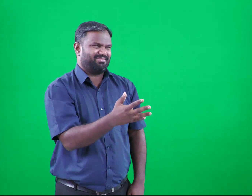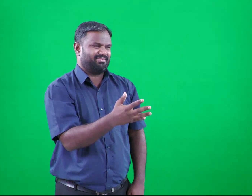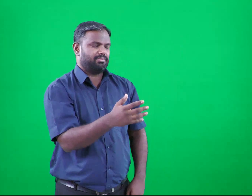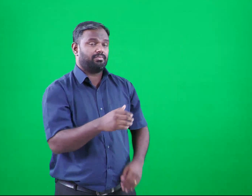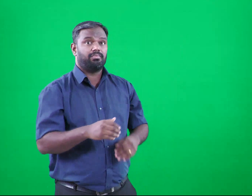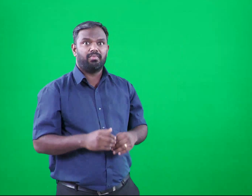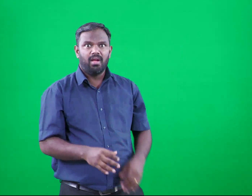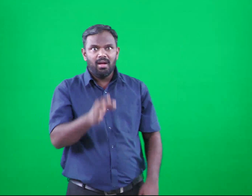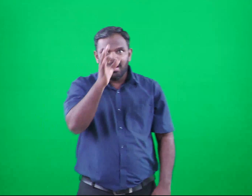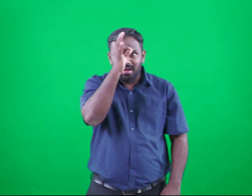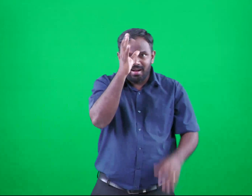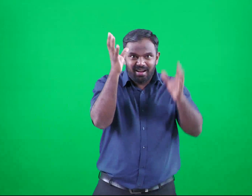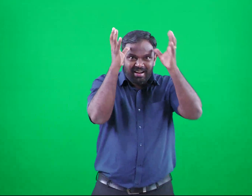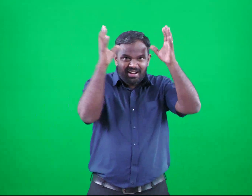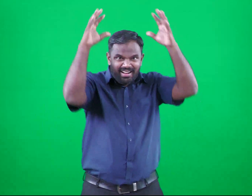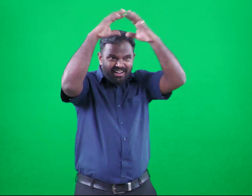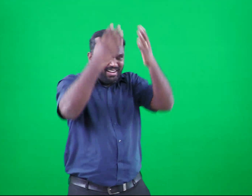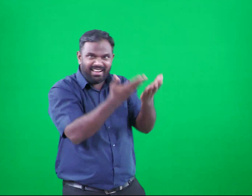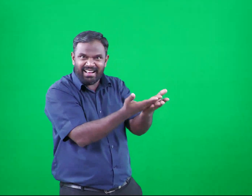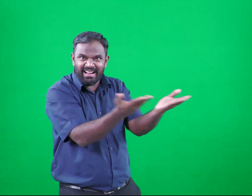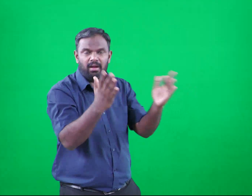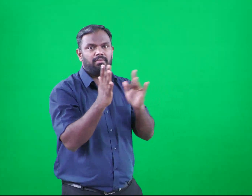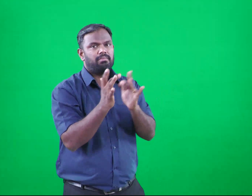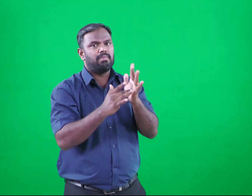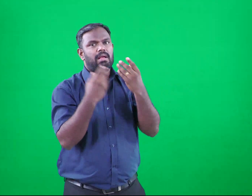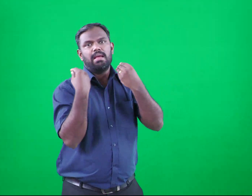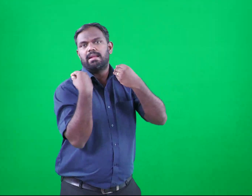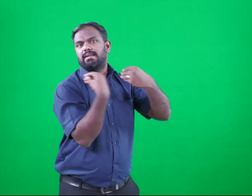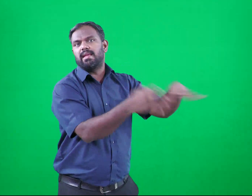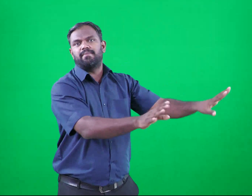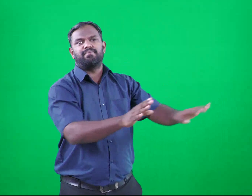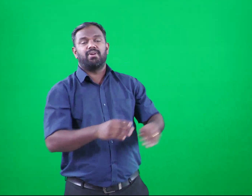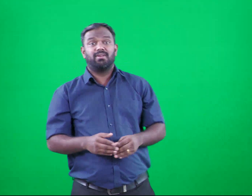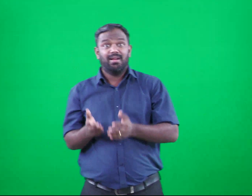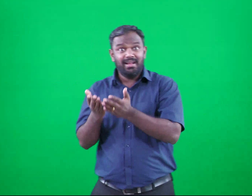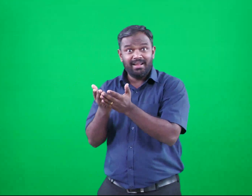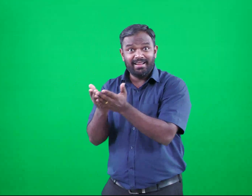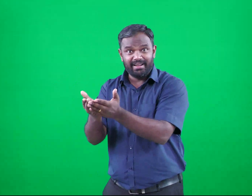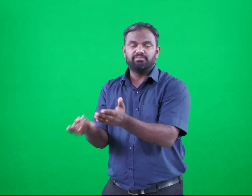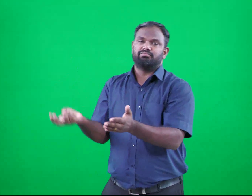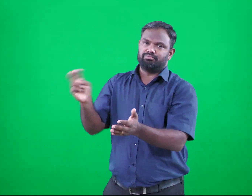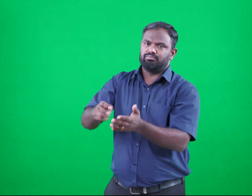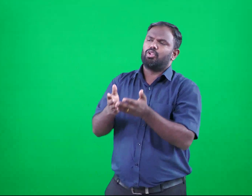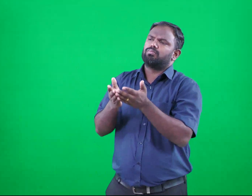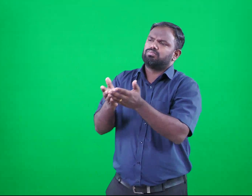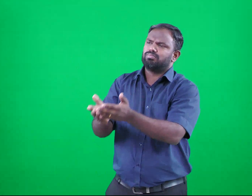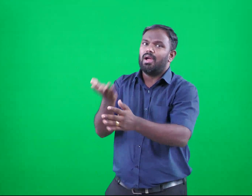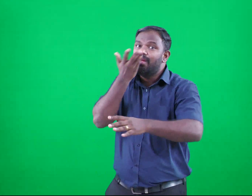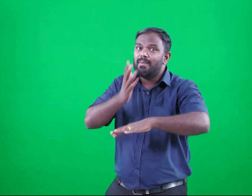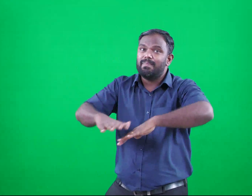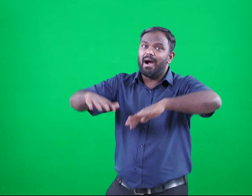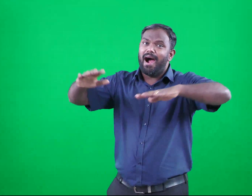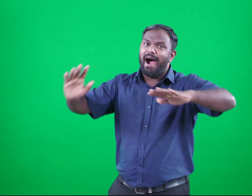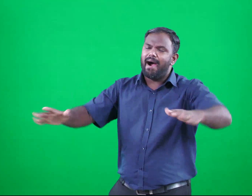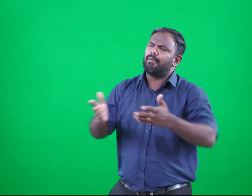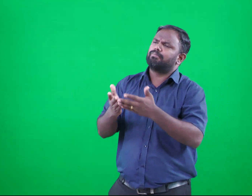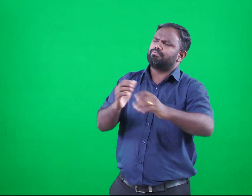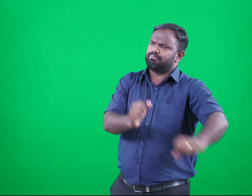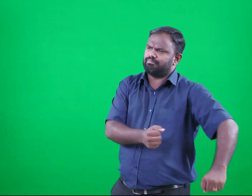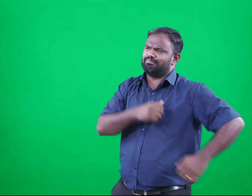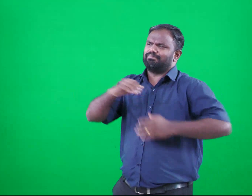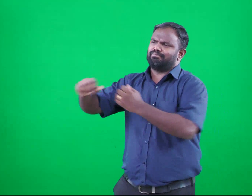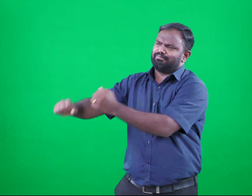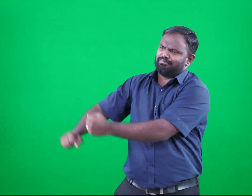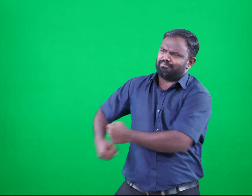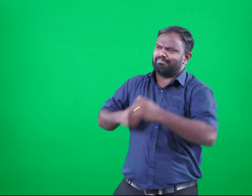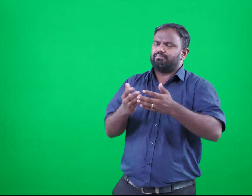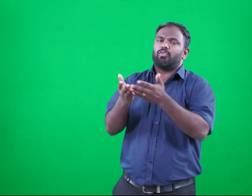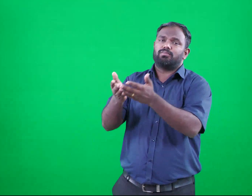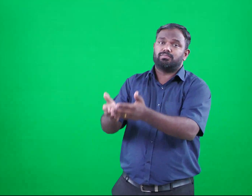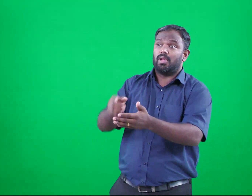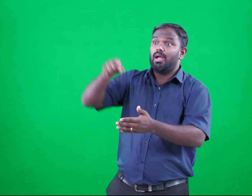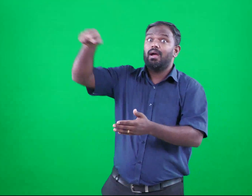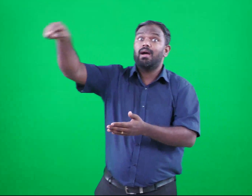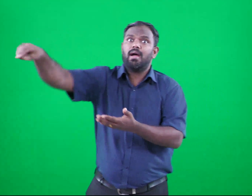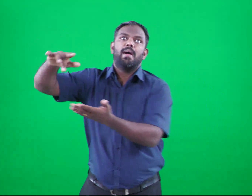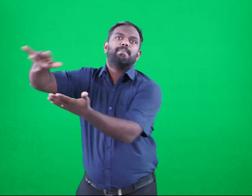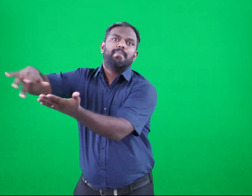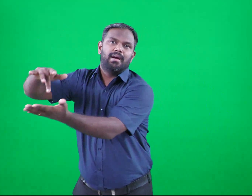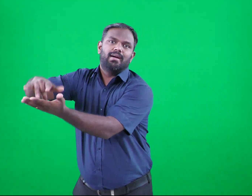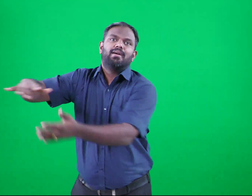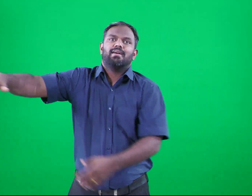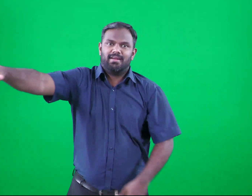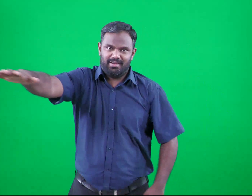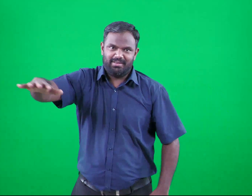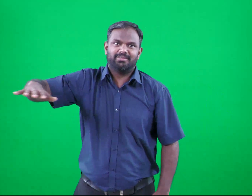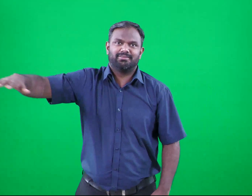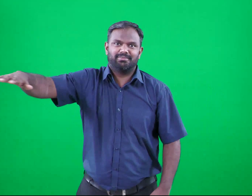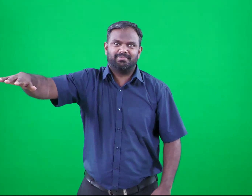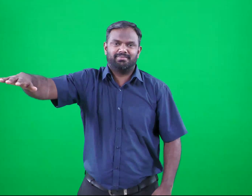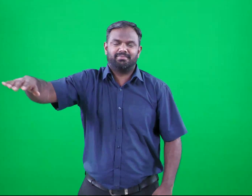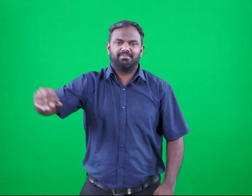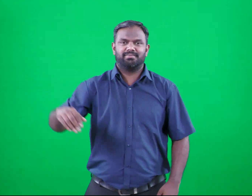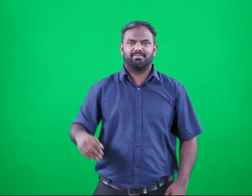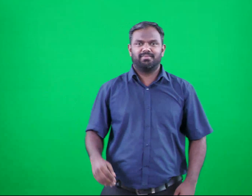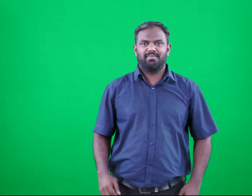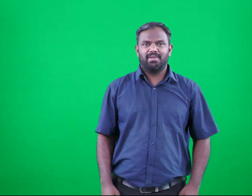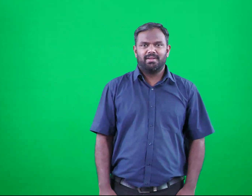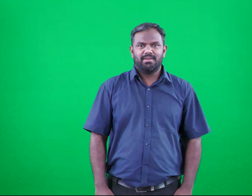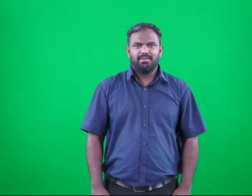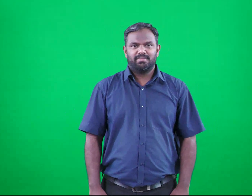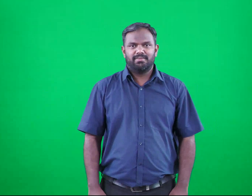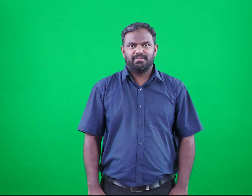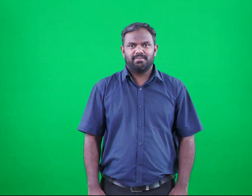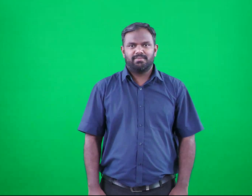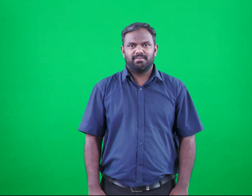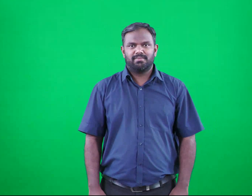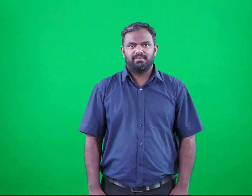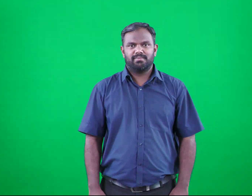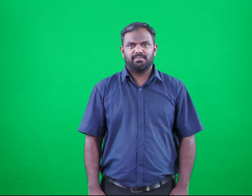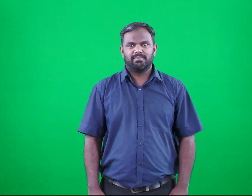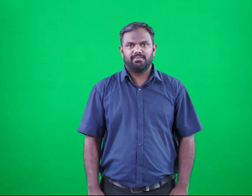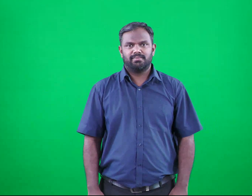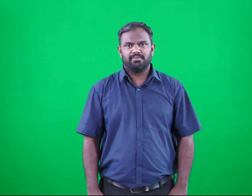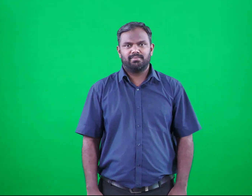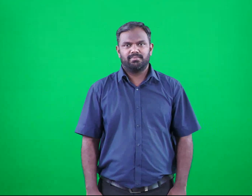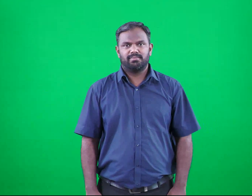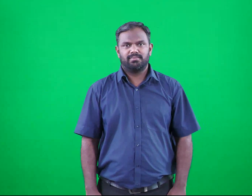And He left them, got back into the boat, and crossed to the other side.